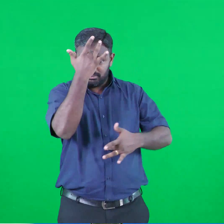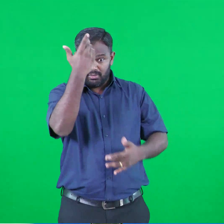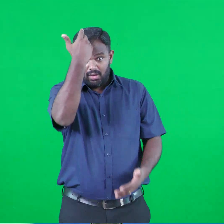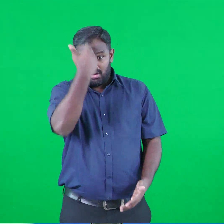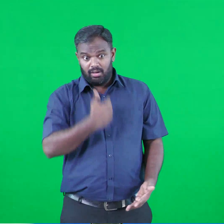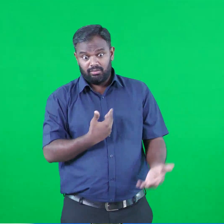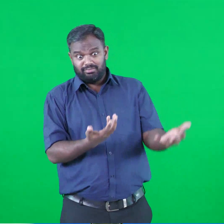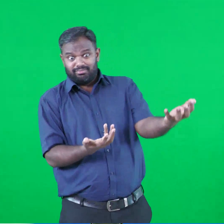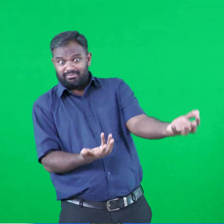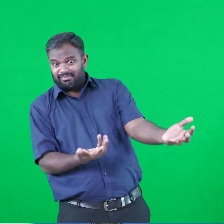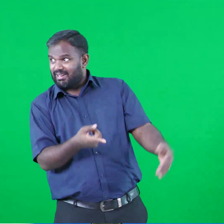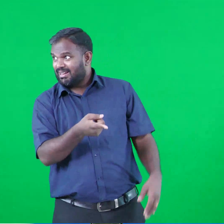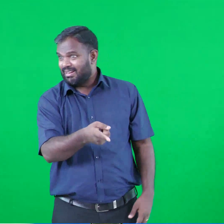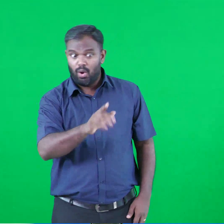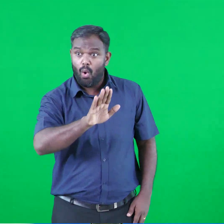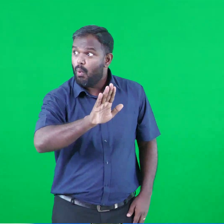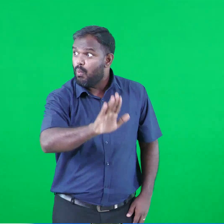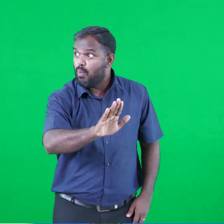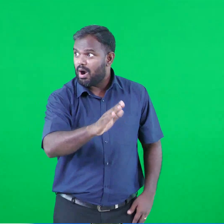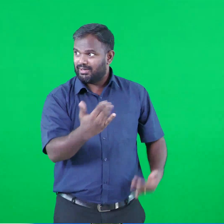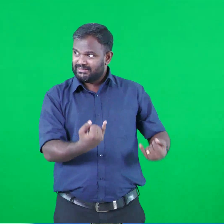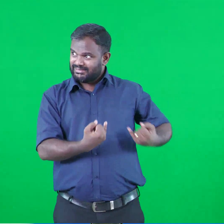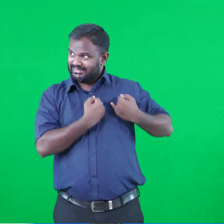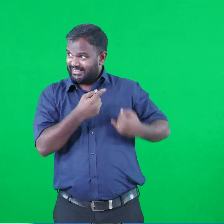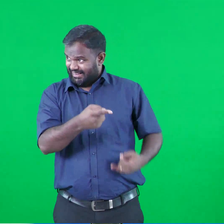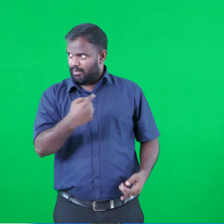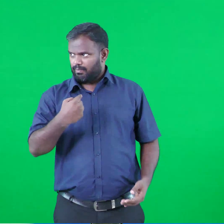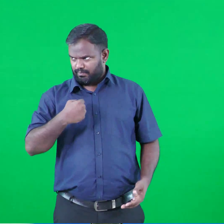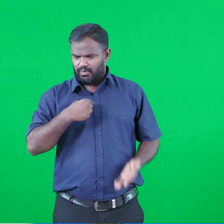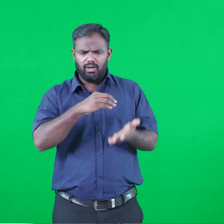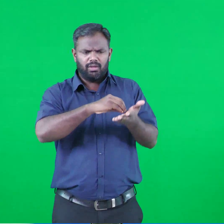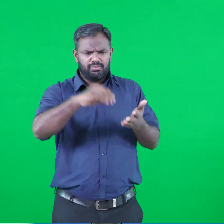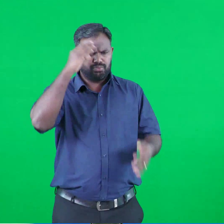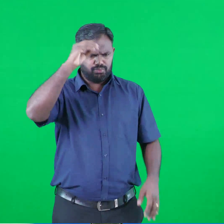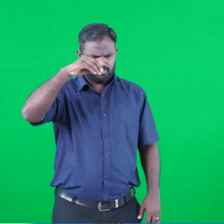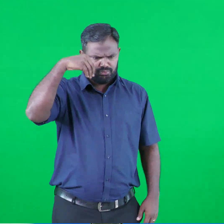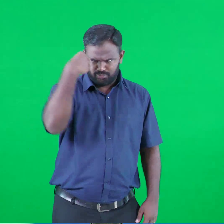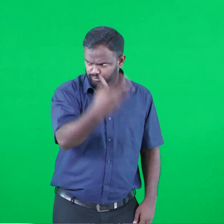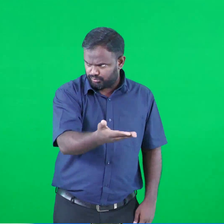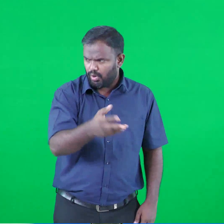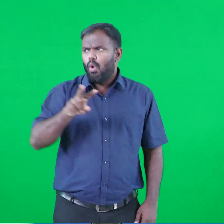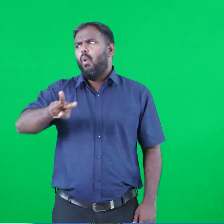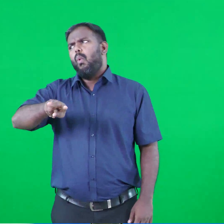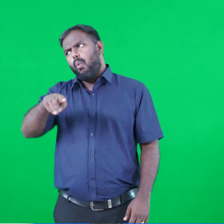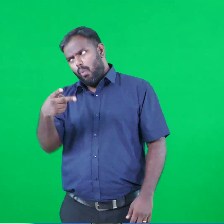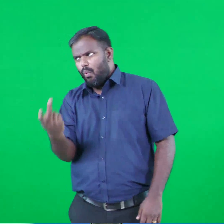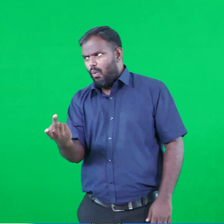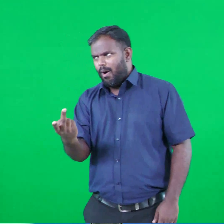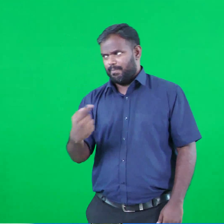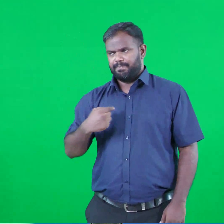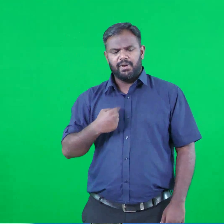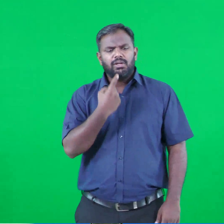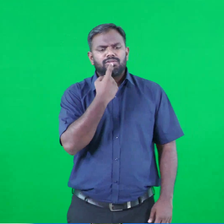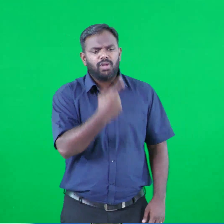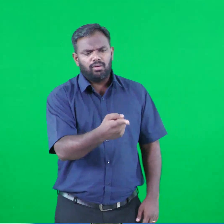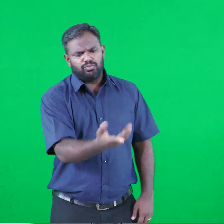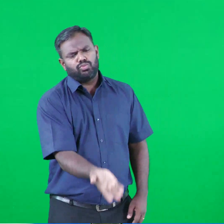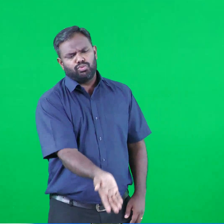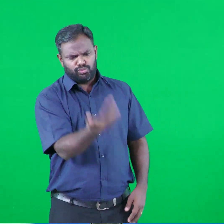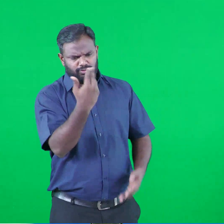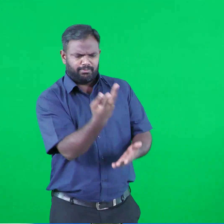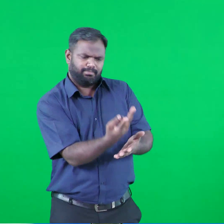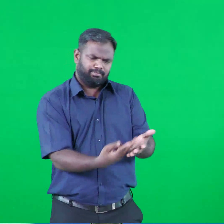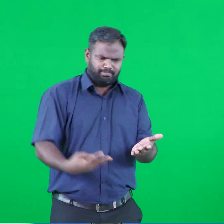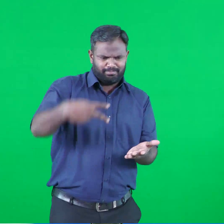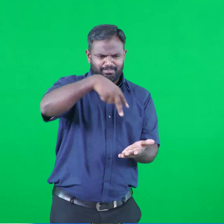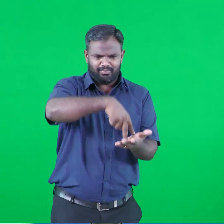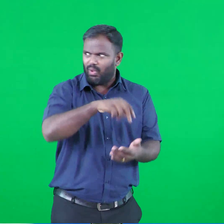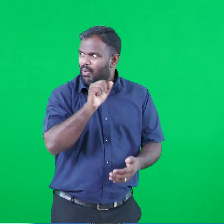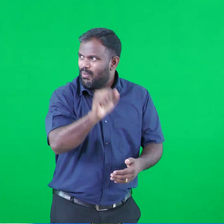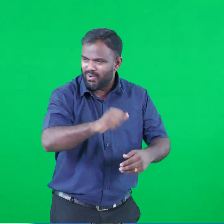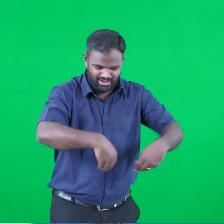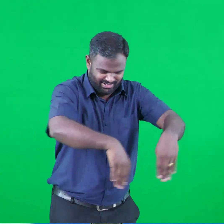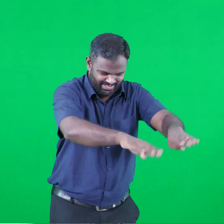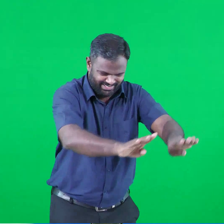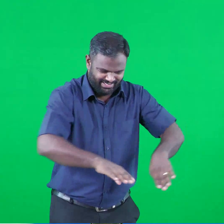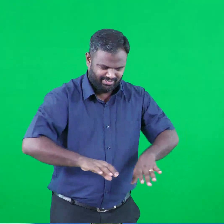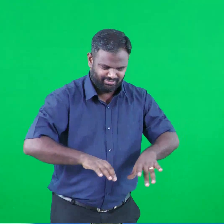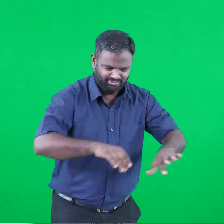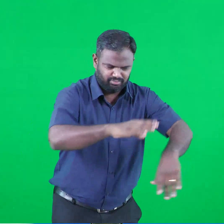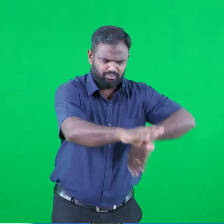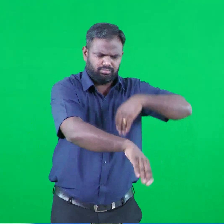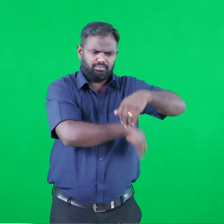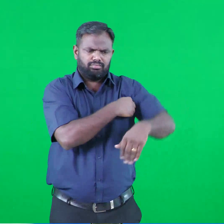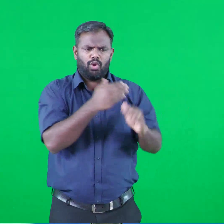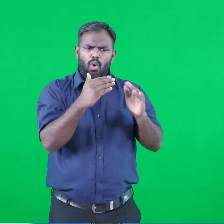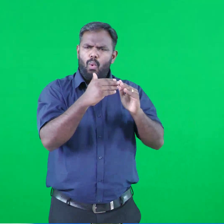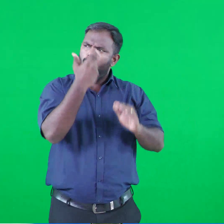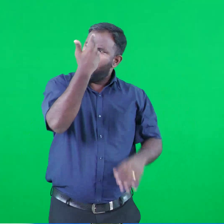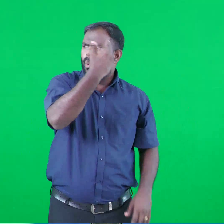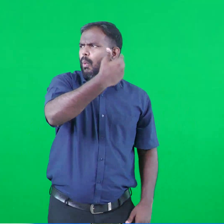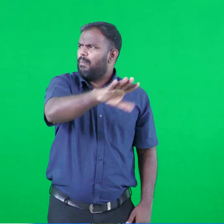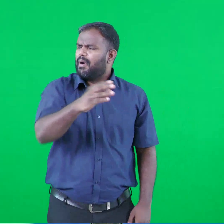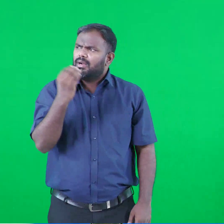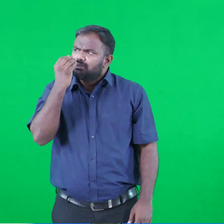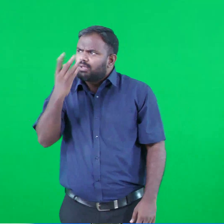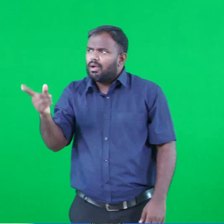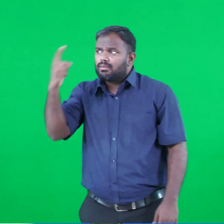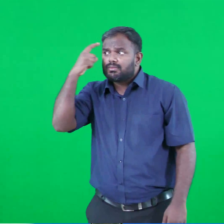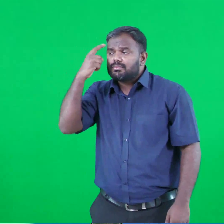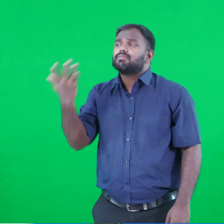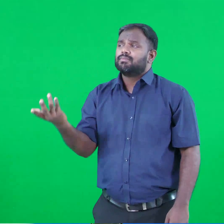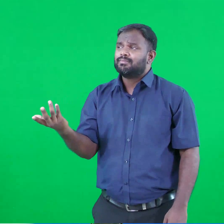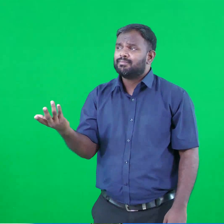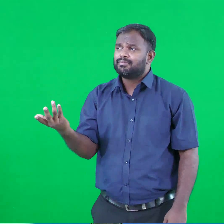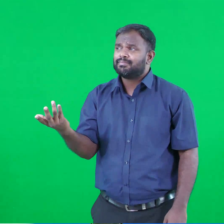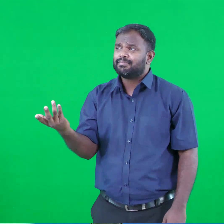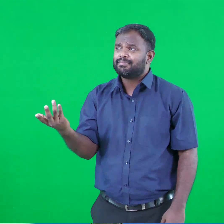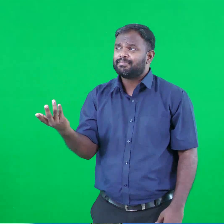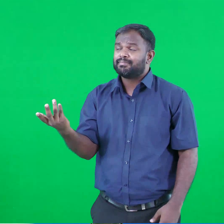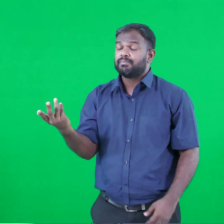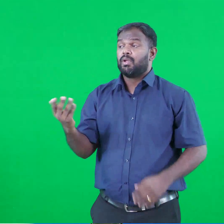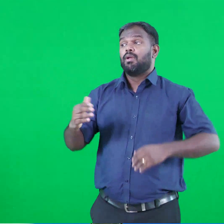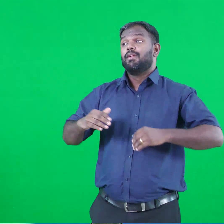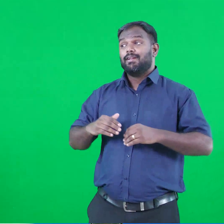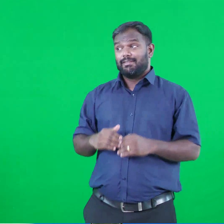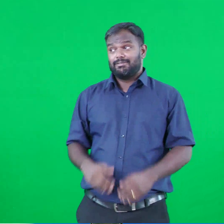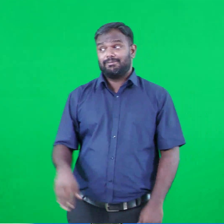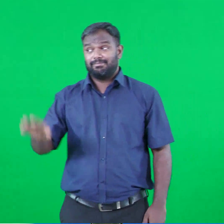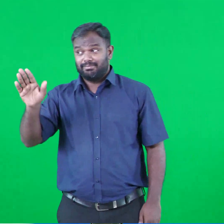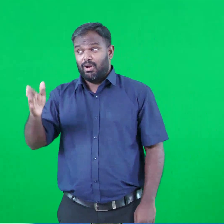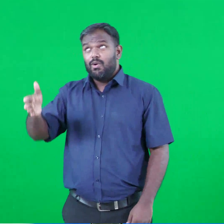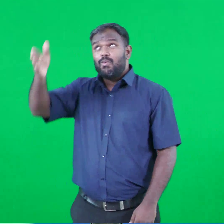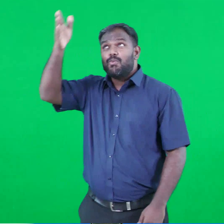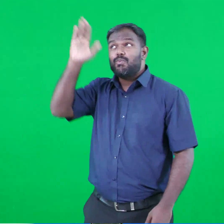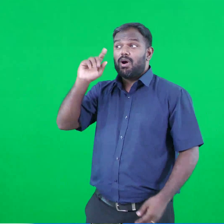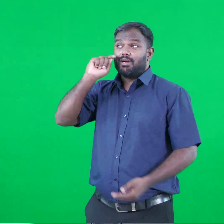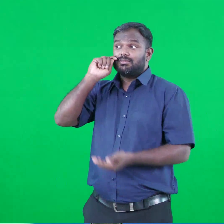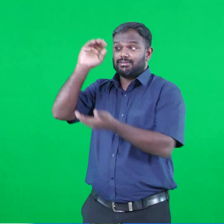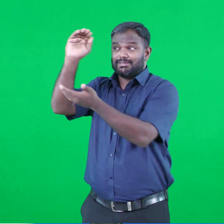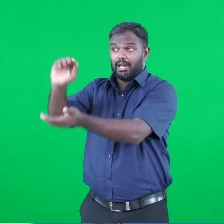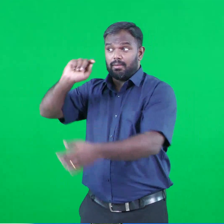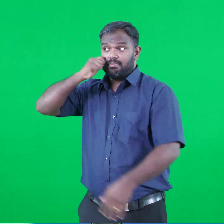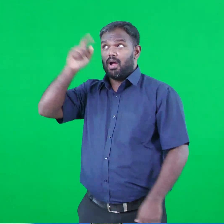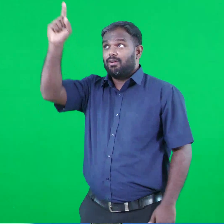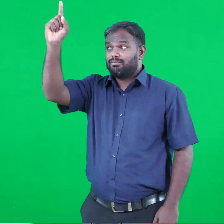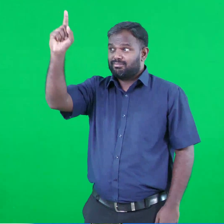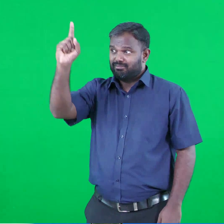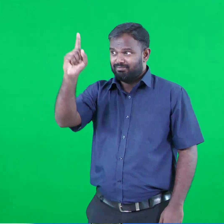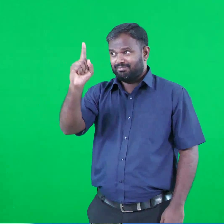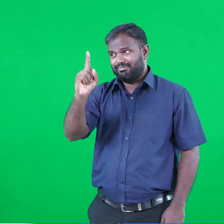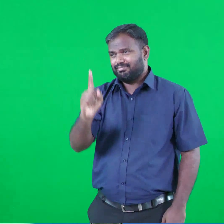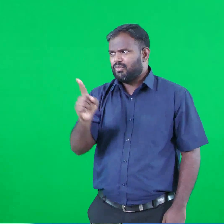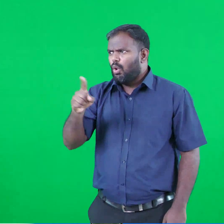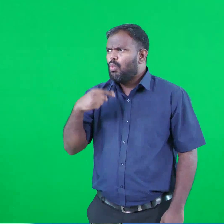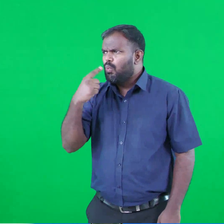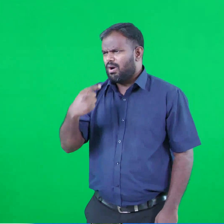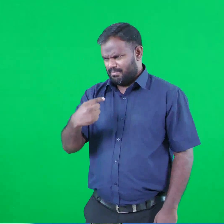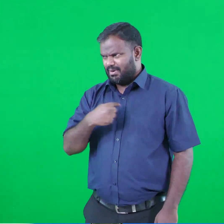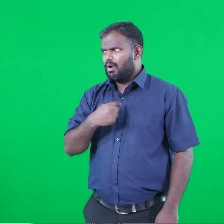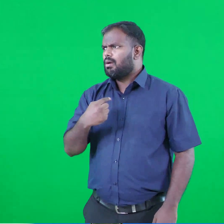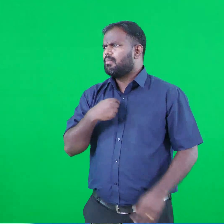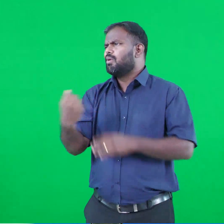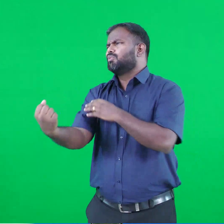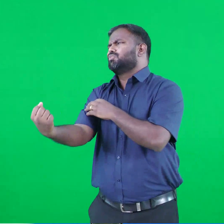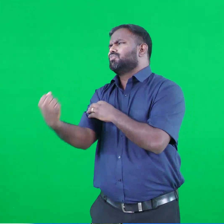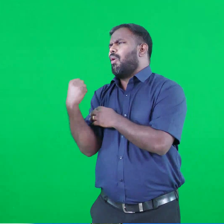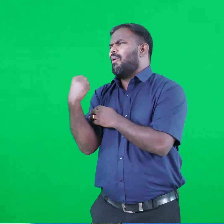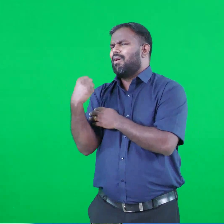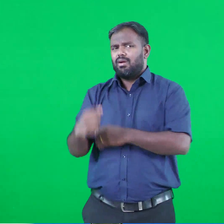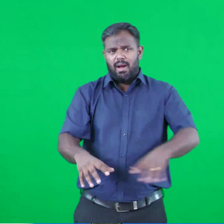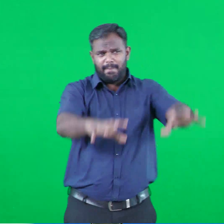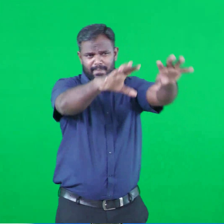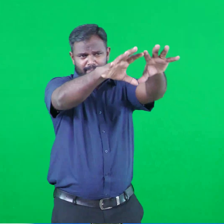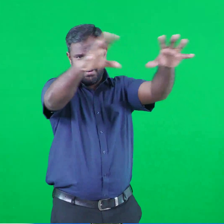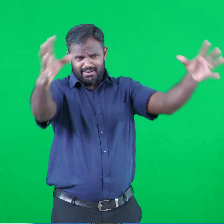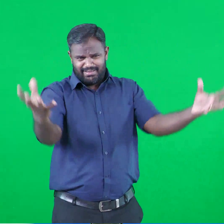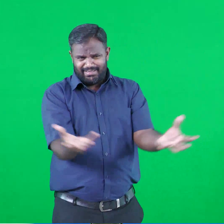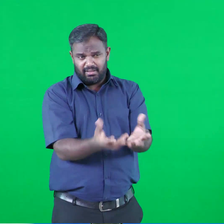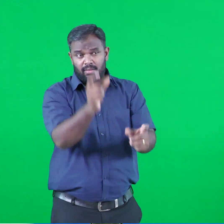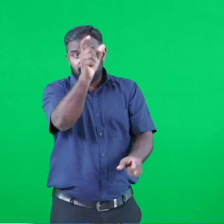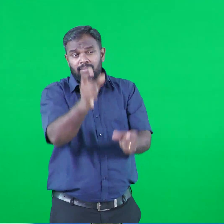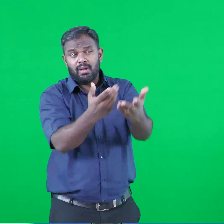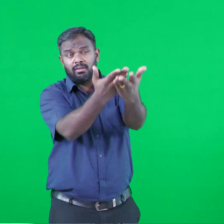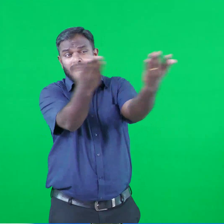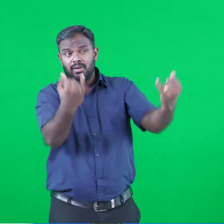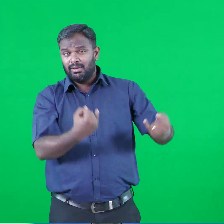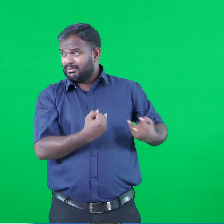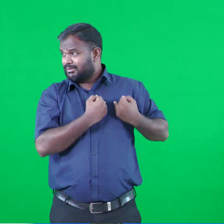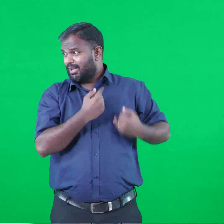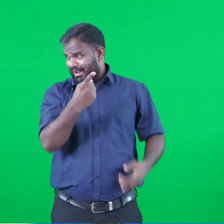"Which is easier: to say to a paralytic, ' Your sins are forgiven,' or to say, ' Get up, pick up your mat, and walk '?